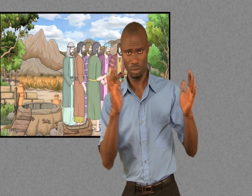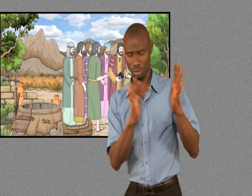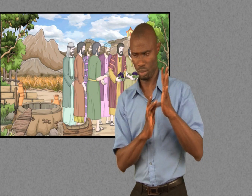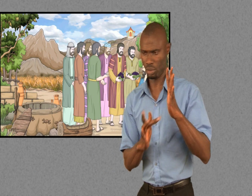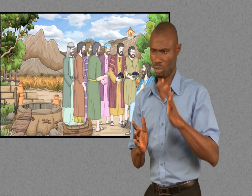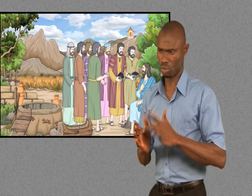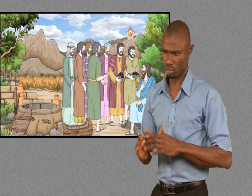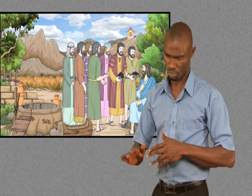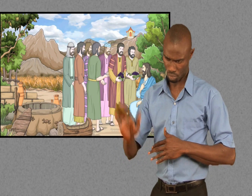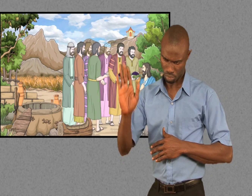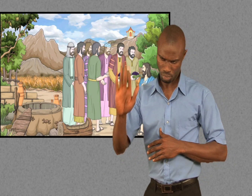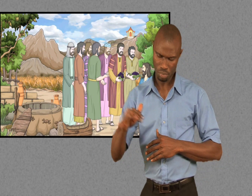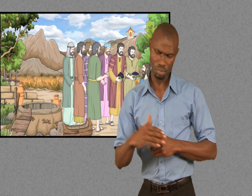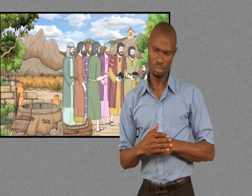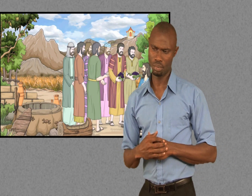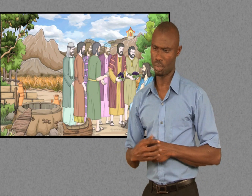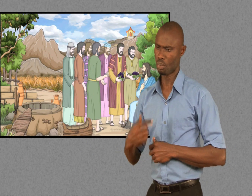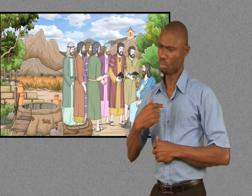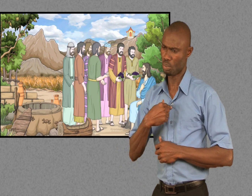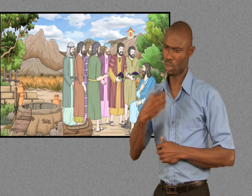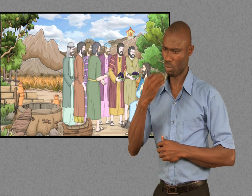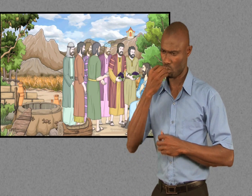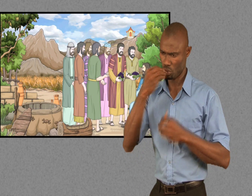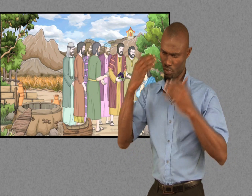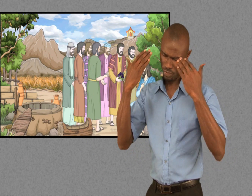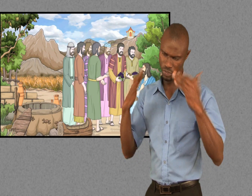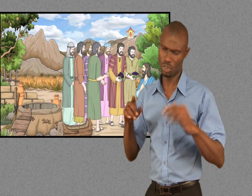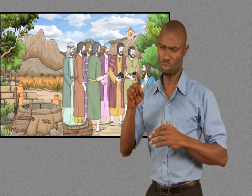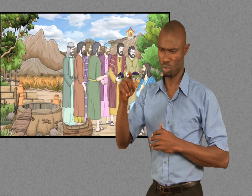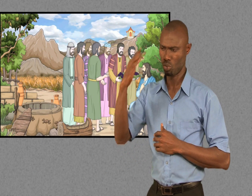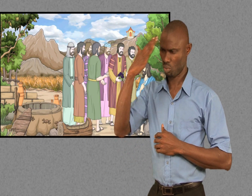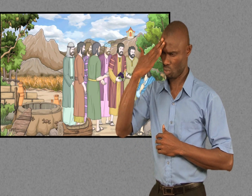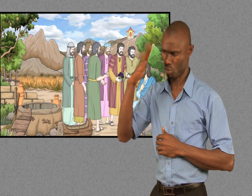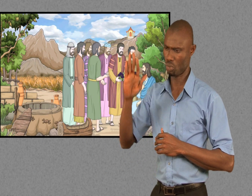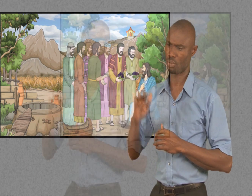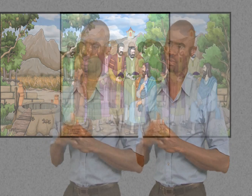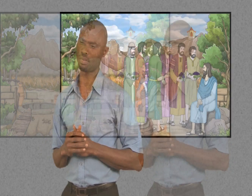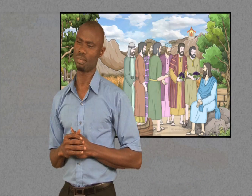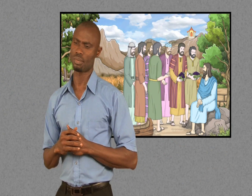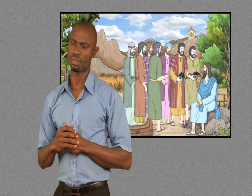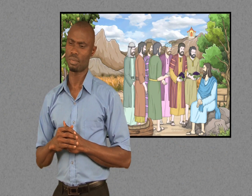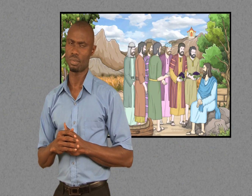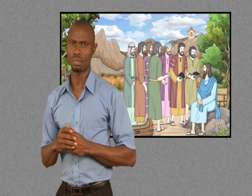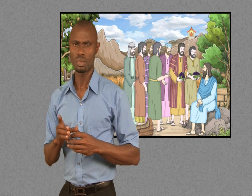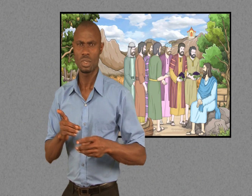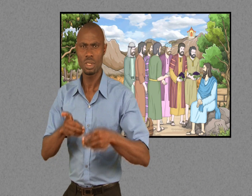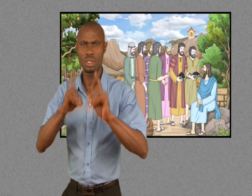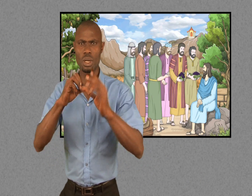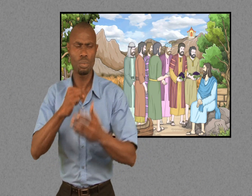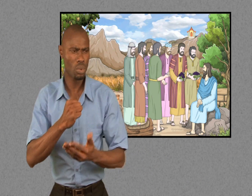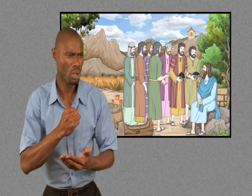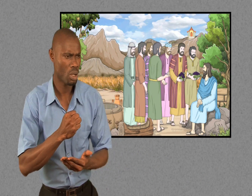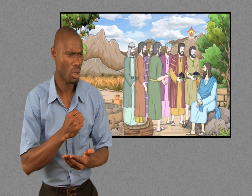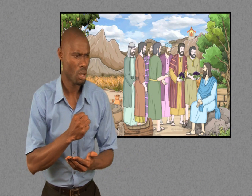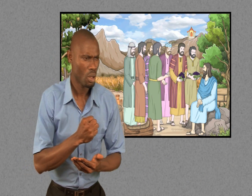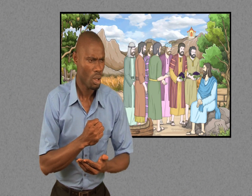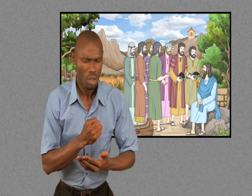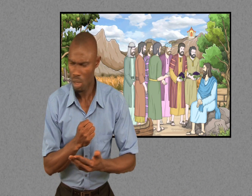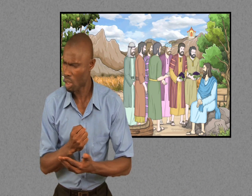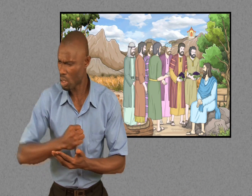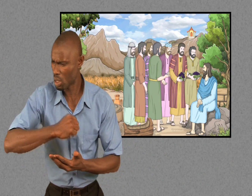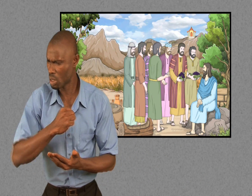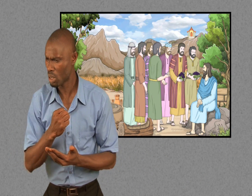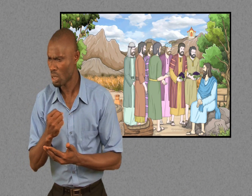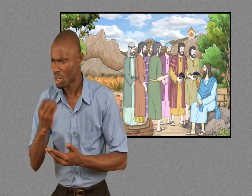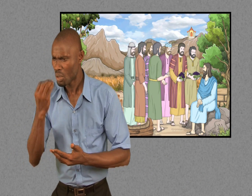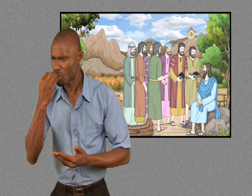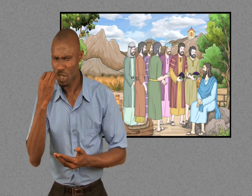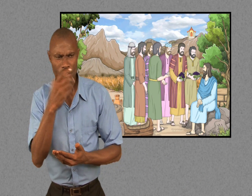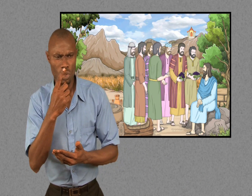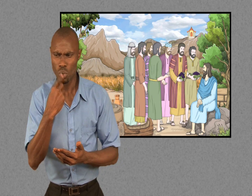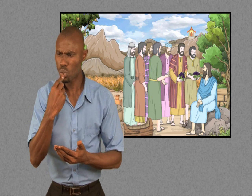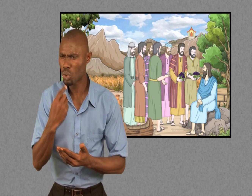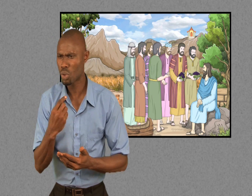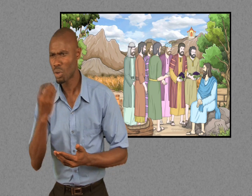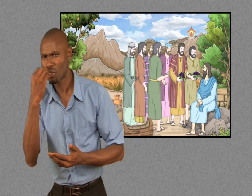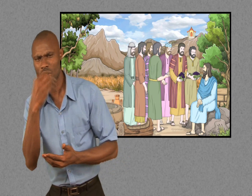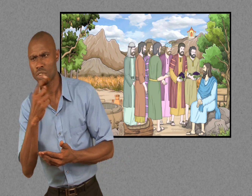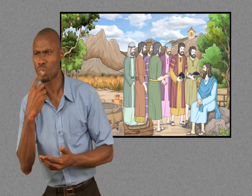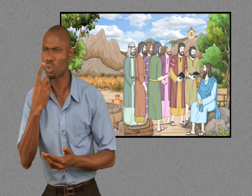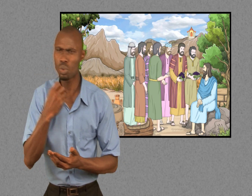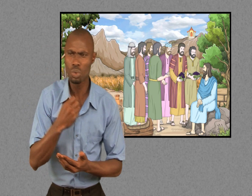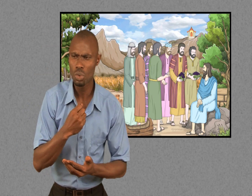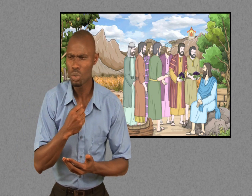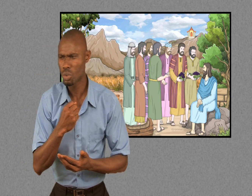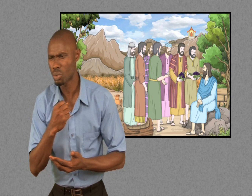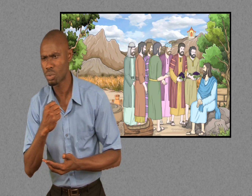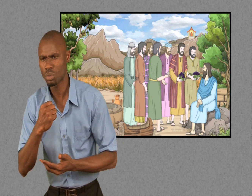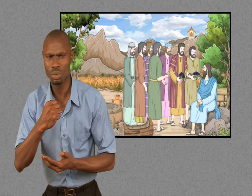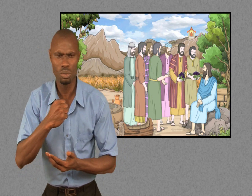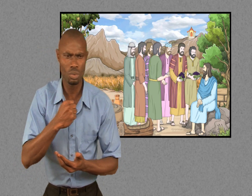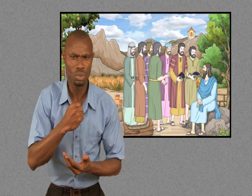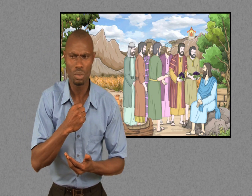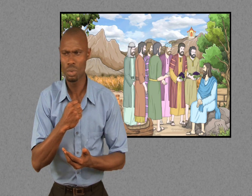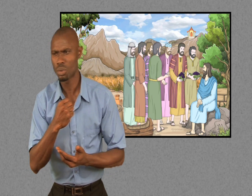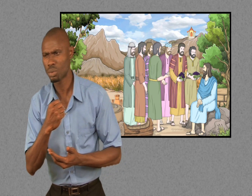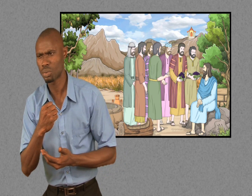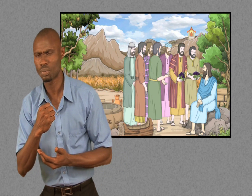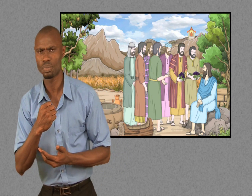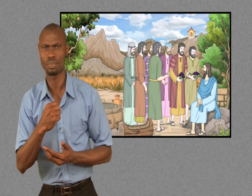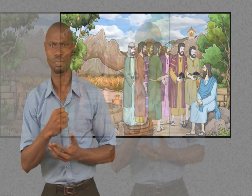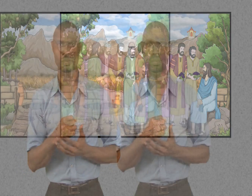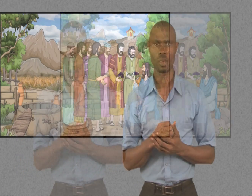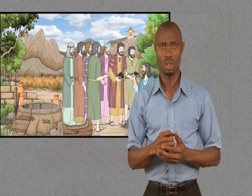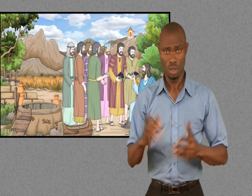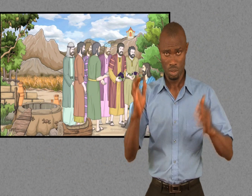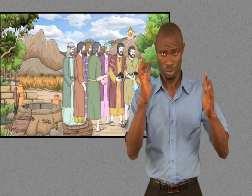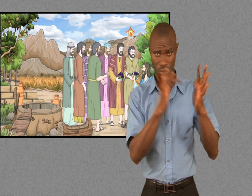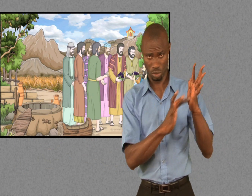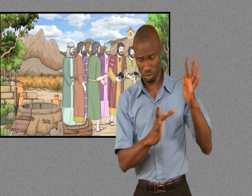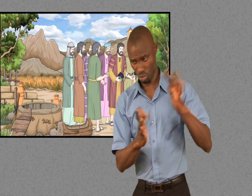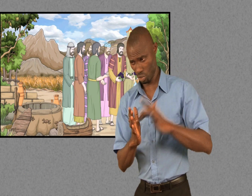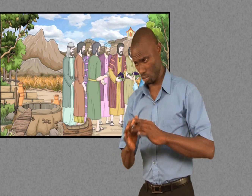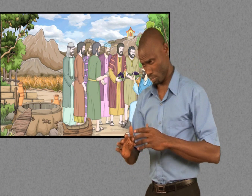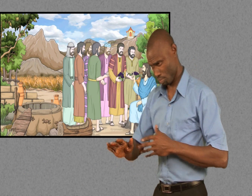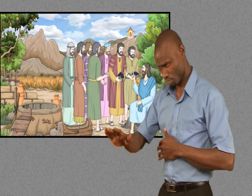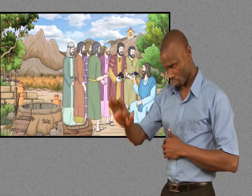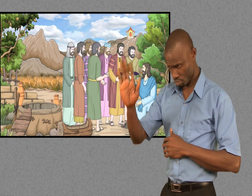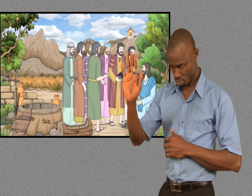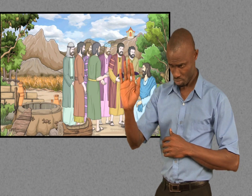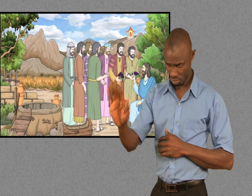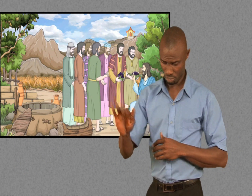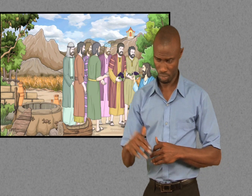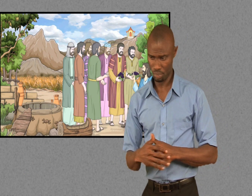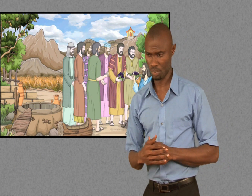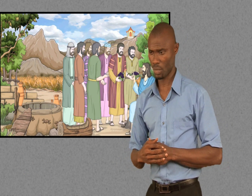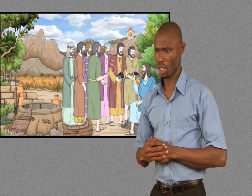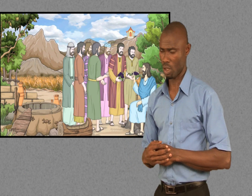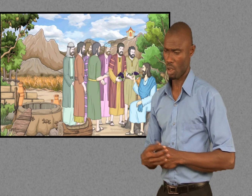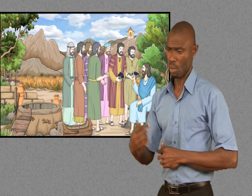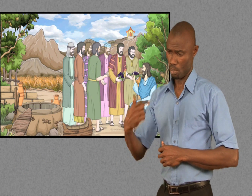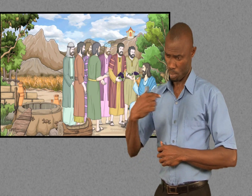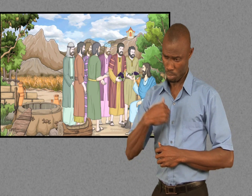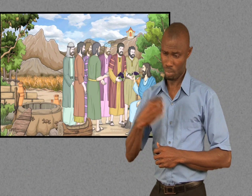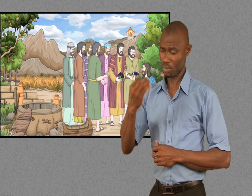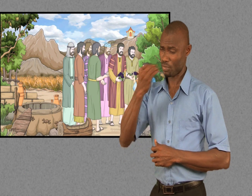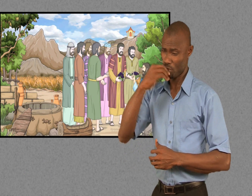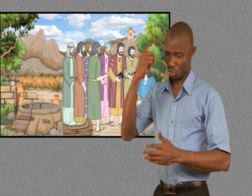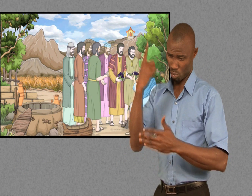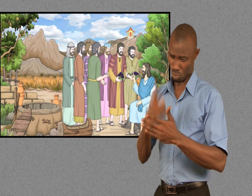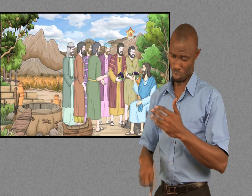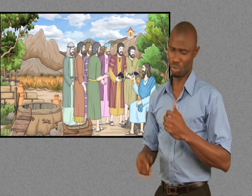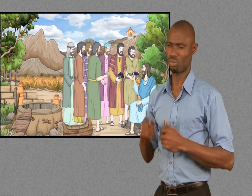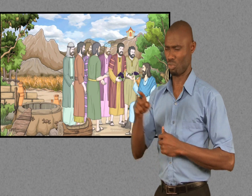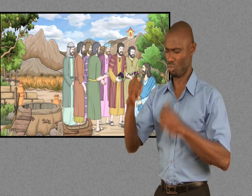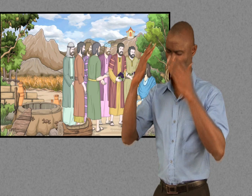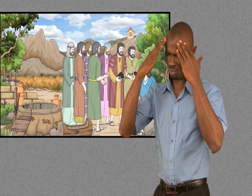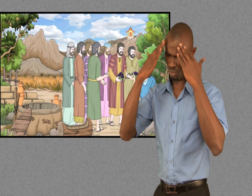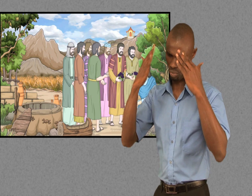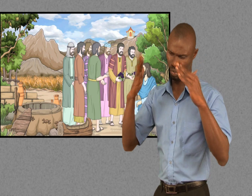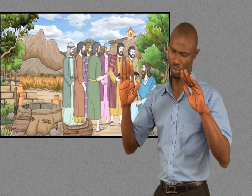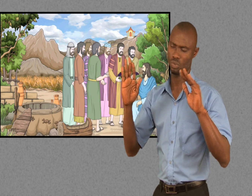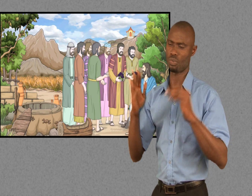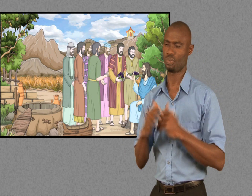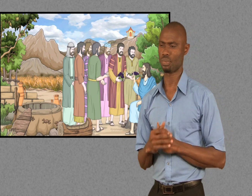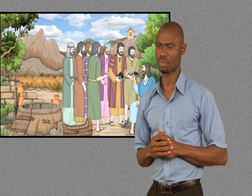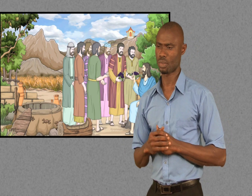But He told them, “I have food to eat that you know nothing about.”